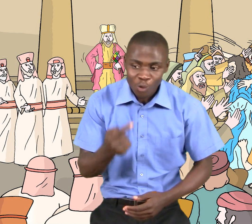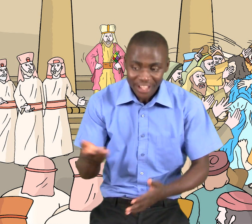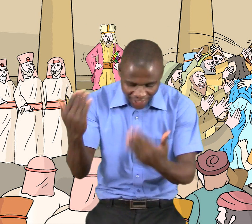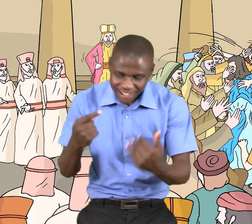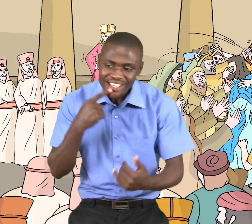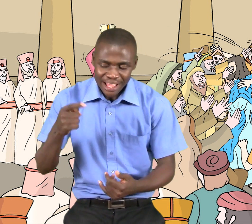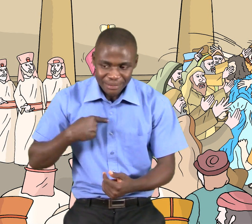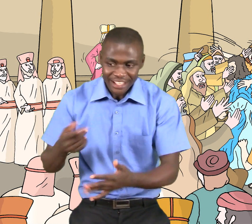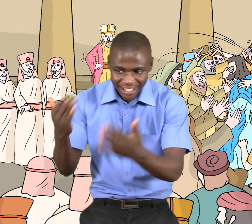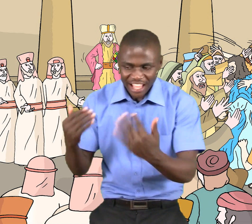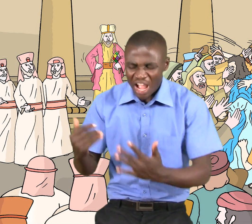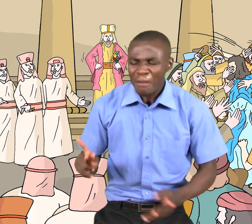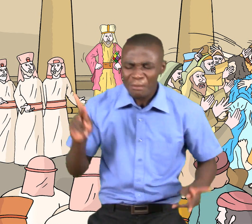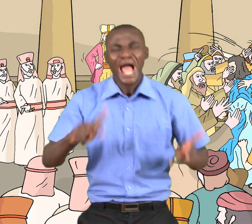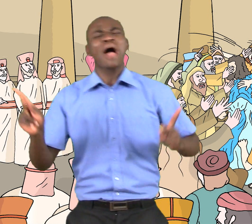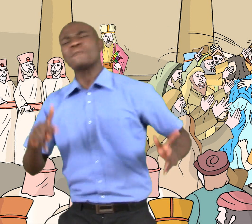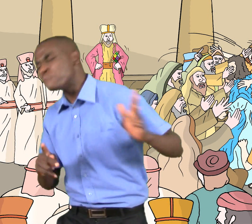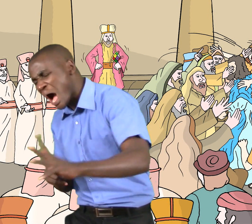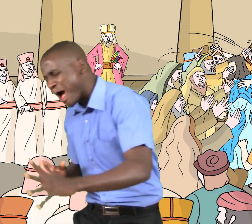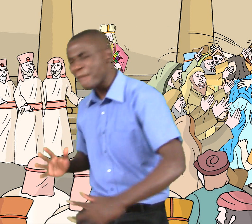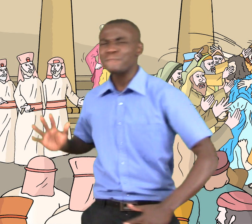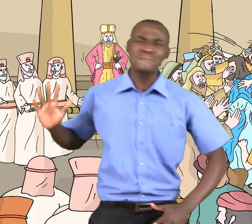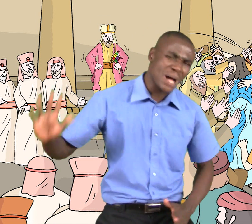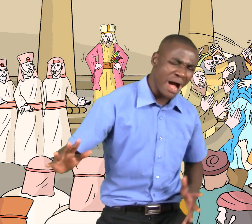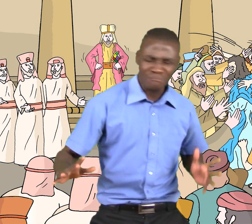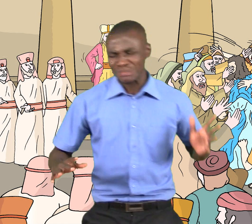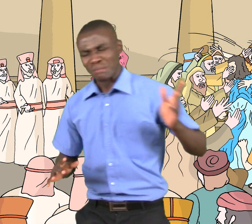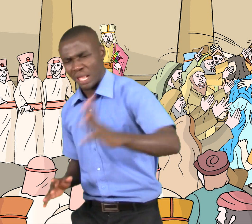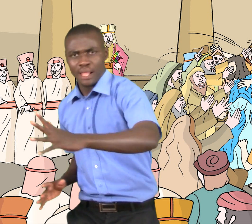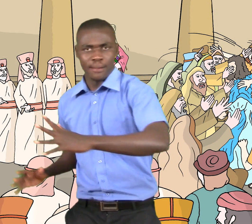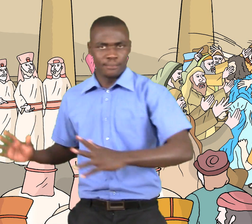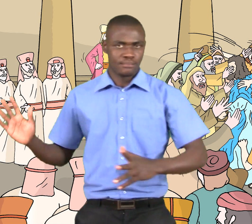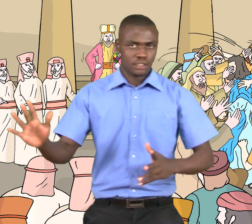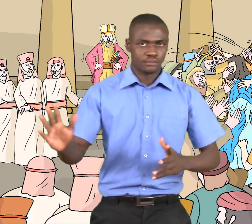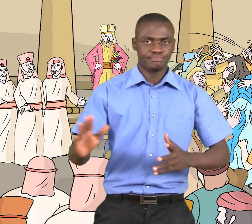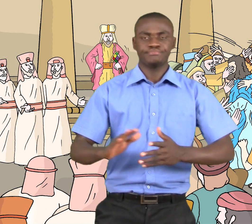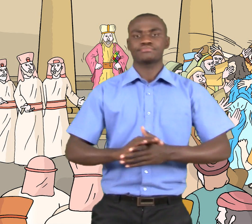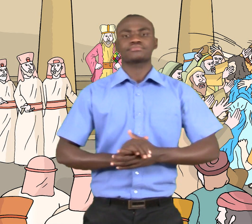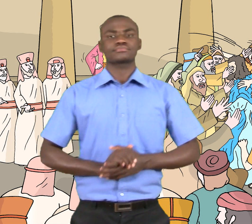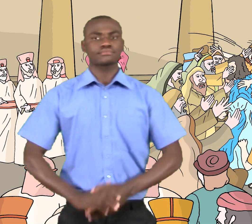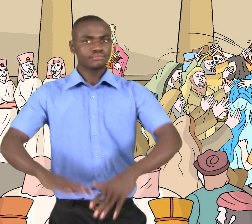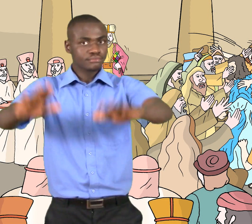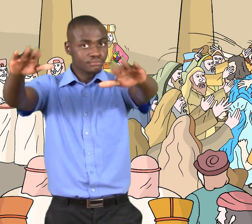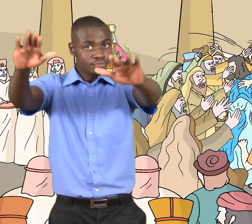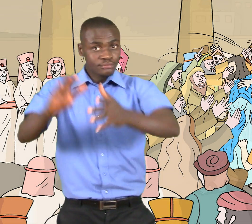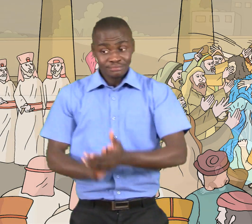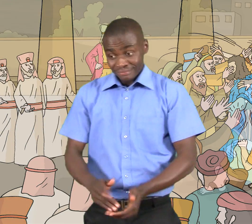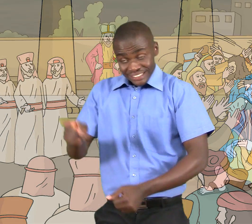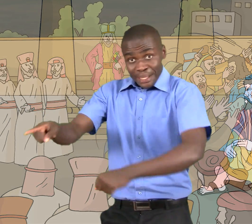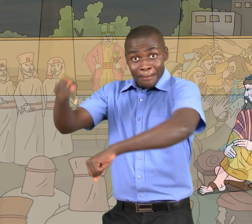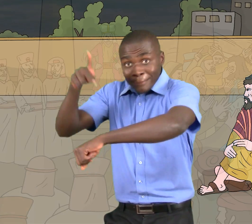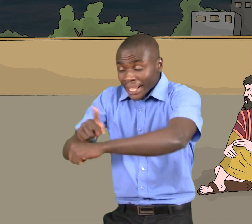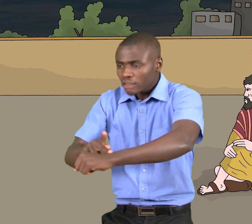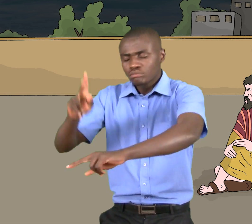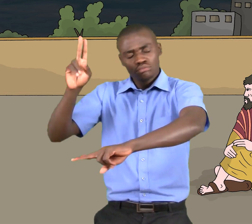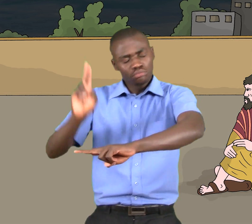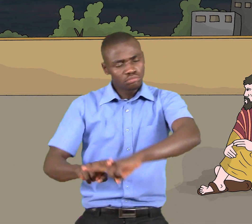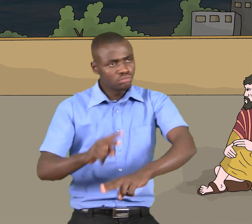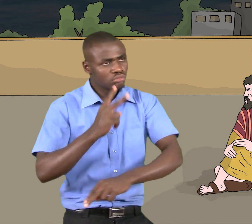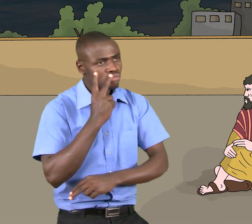Who hit You?”